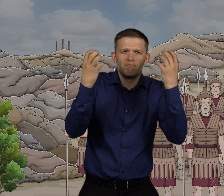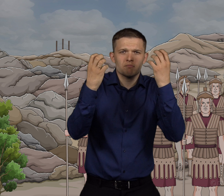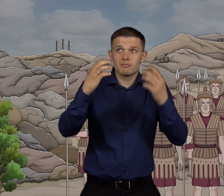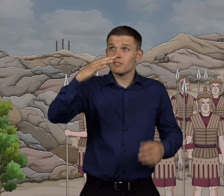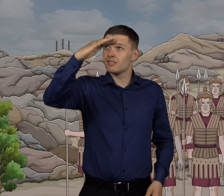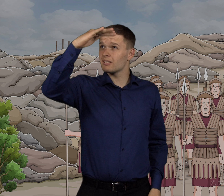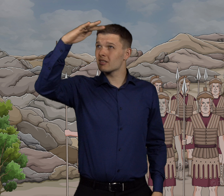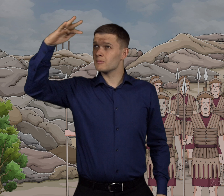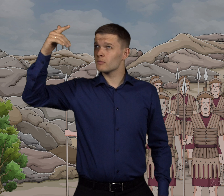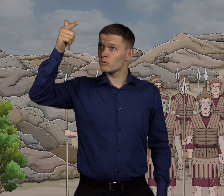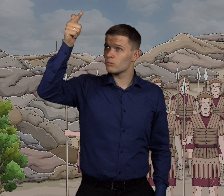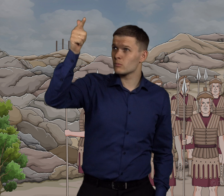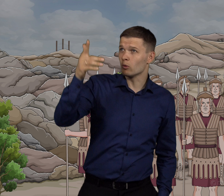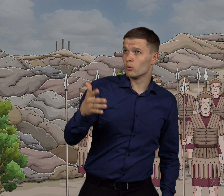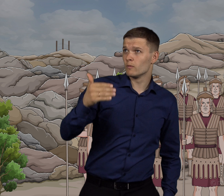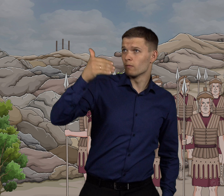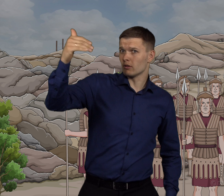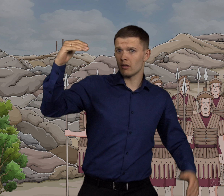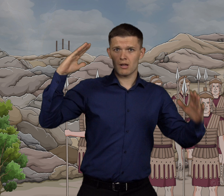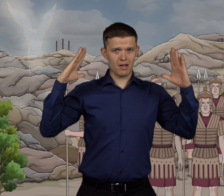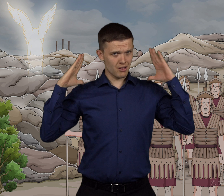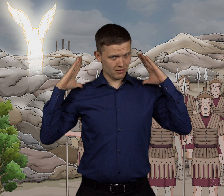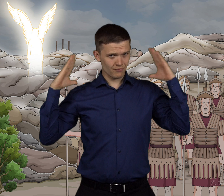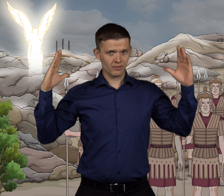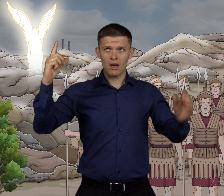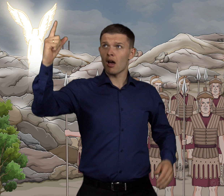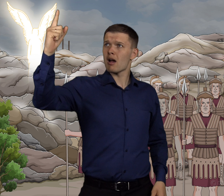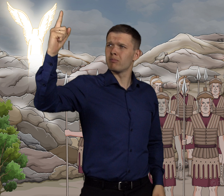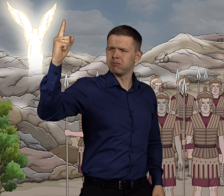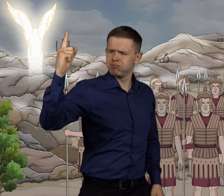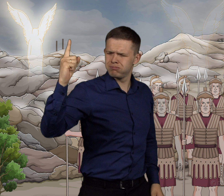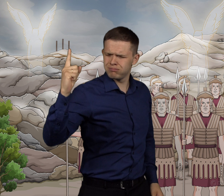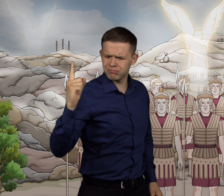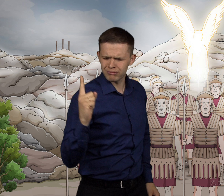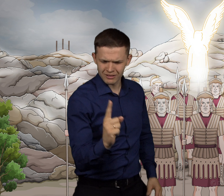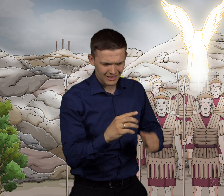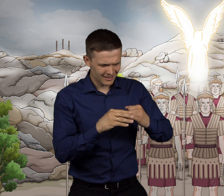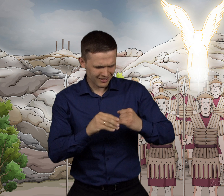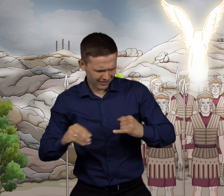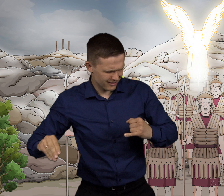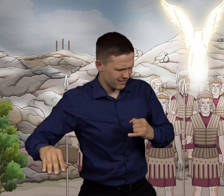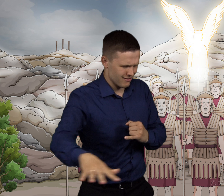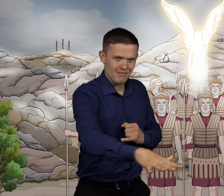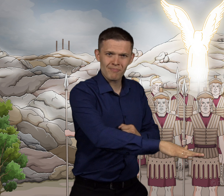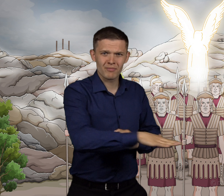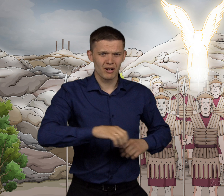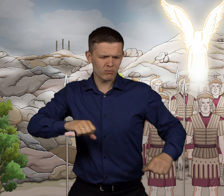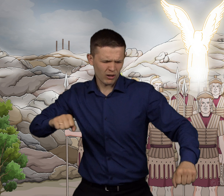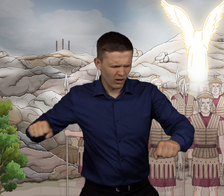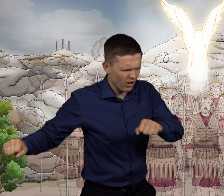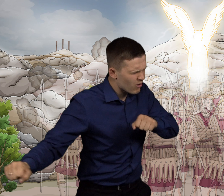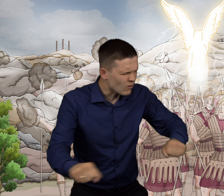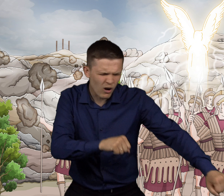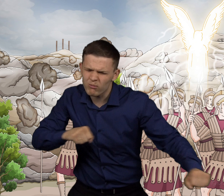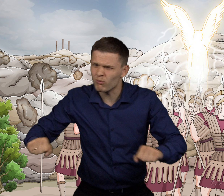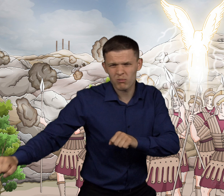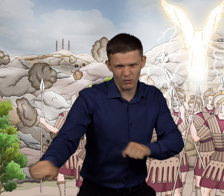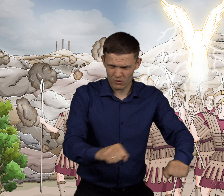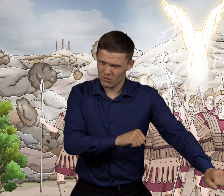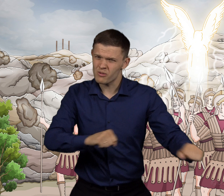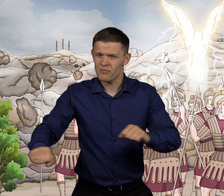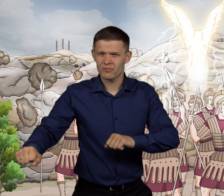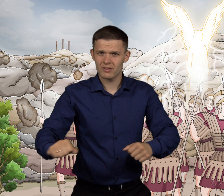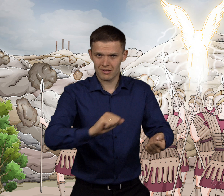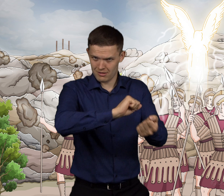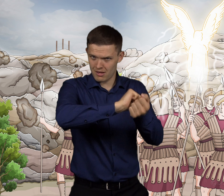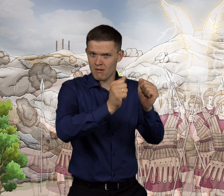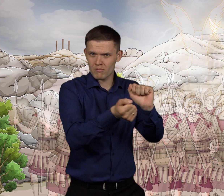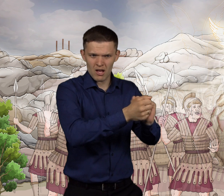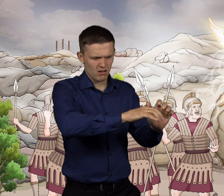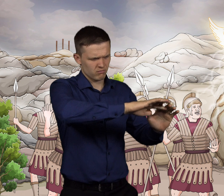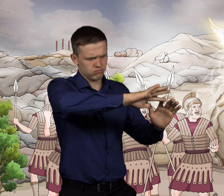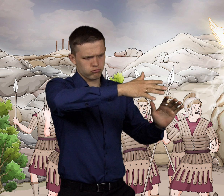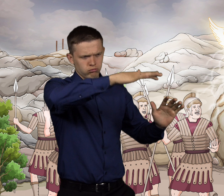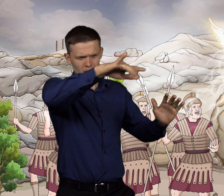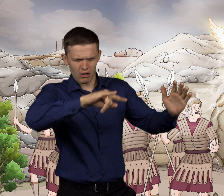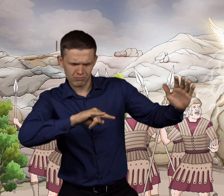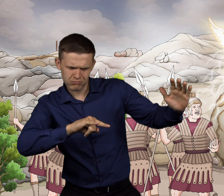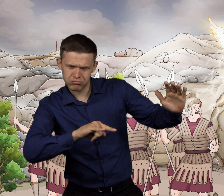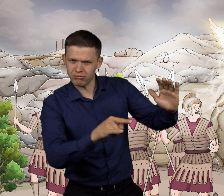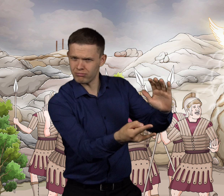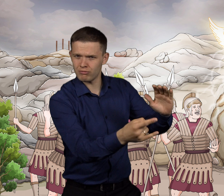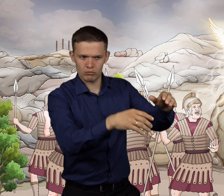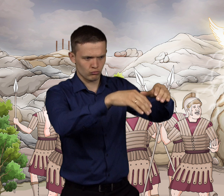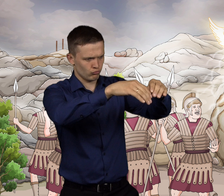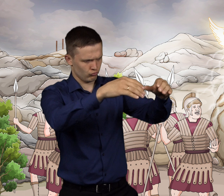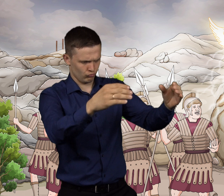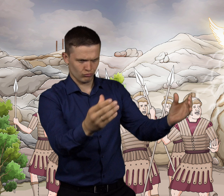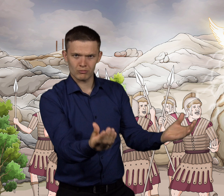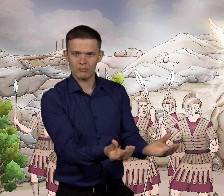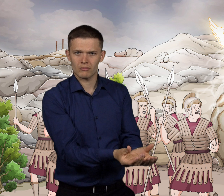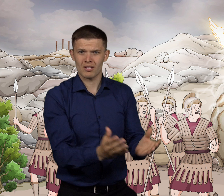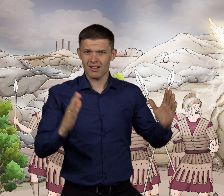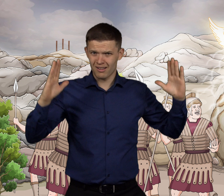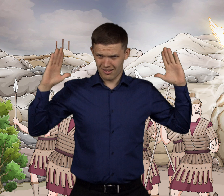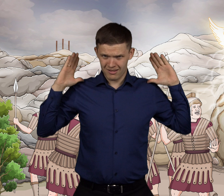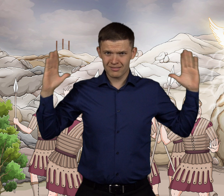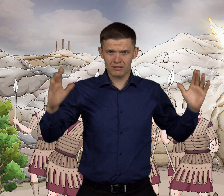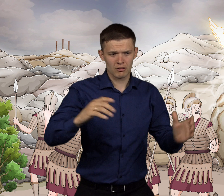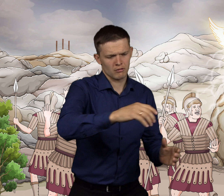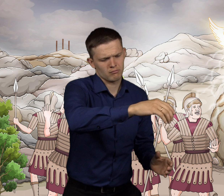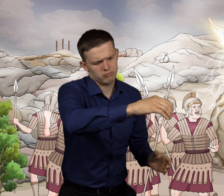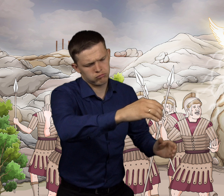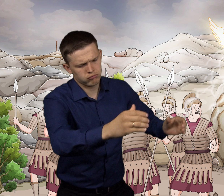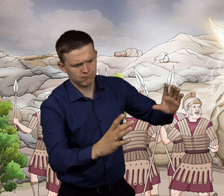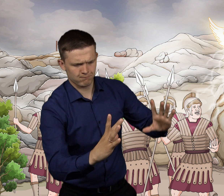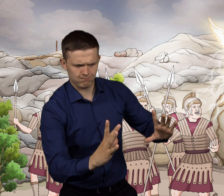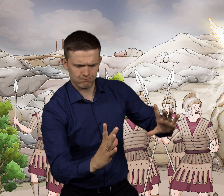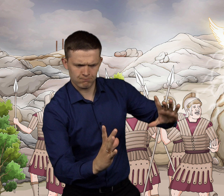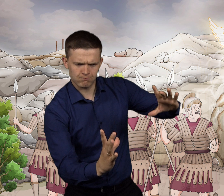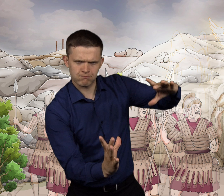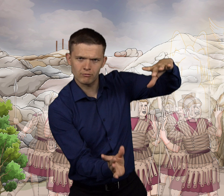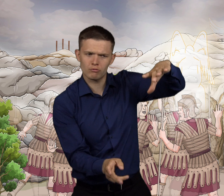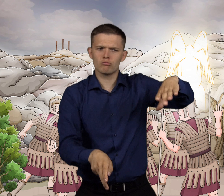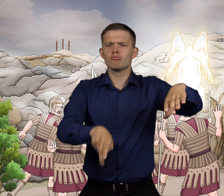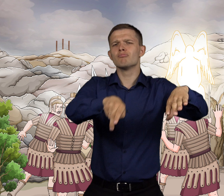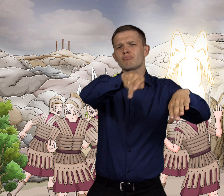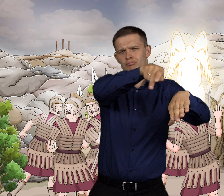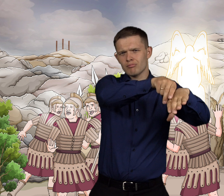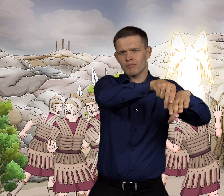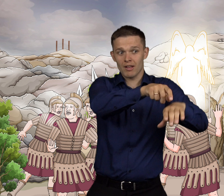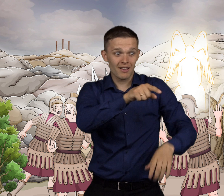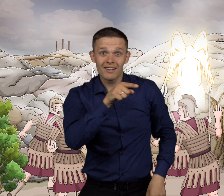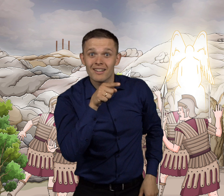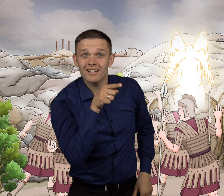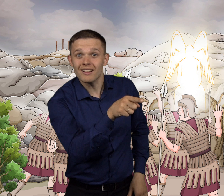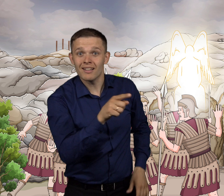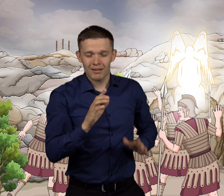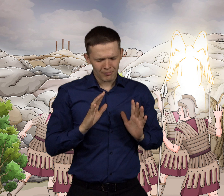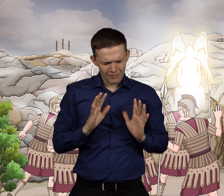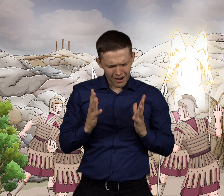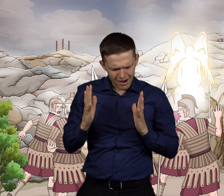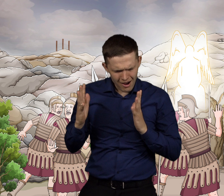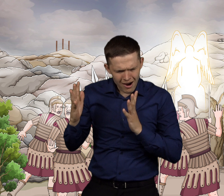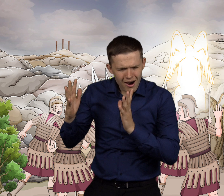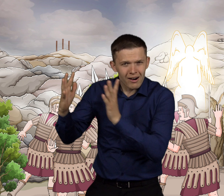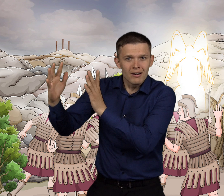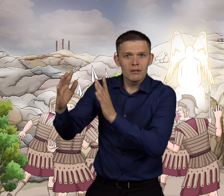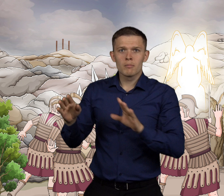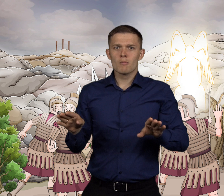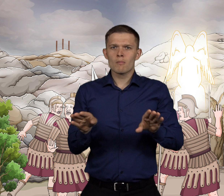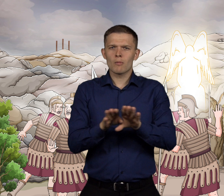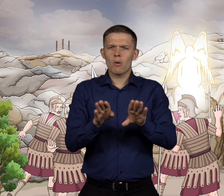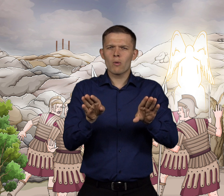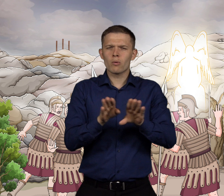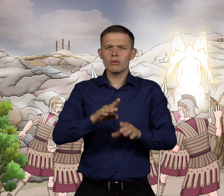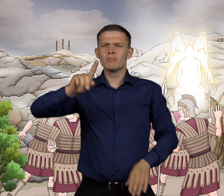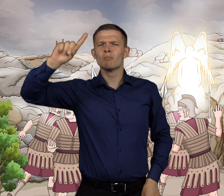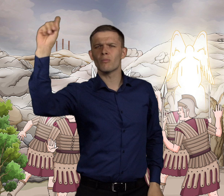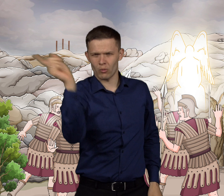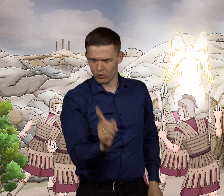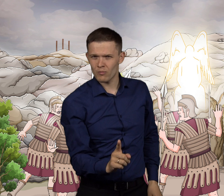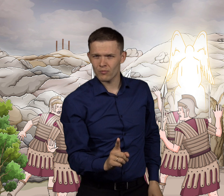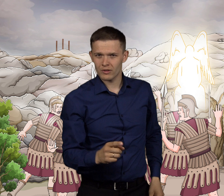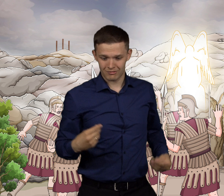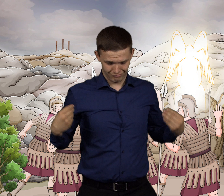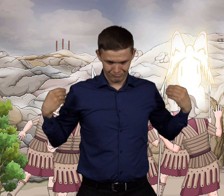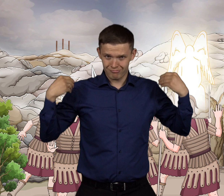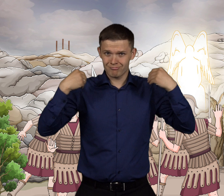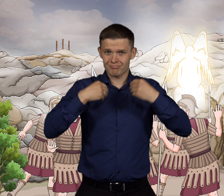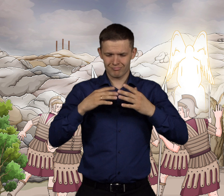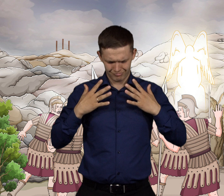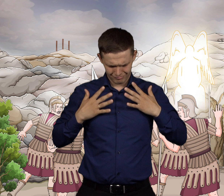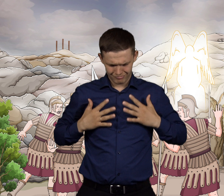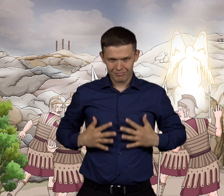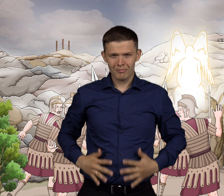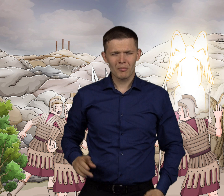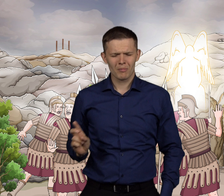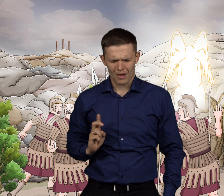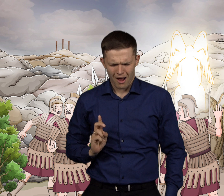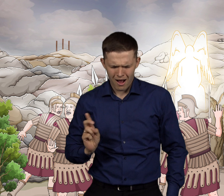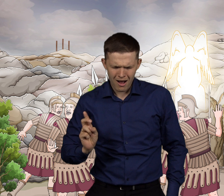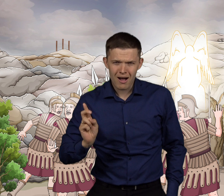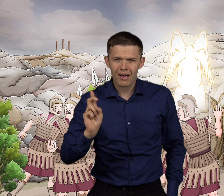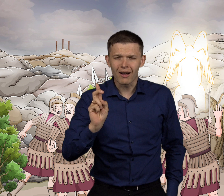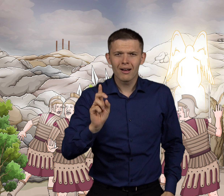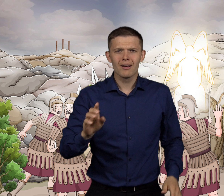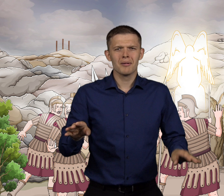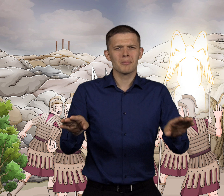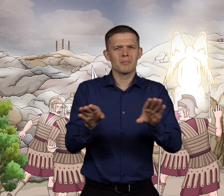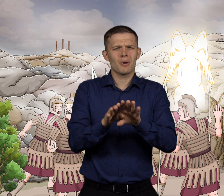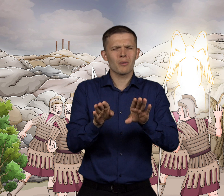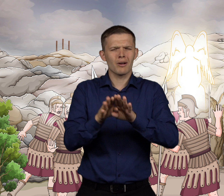Suddenly there was a great earthquake, for an angel of the Lord descended from heaven, rolled away the stone, and sat on it.